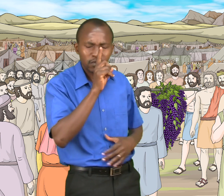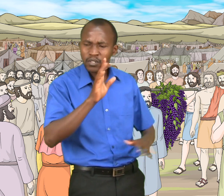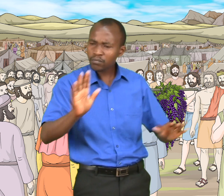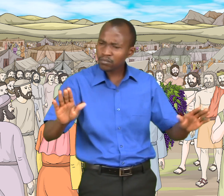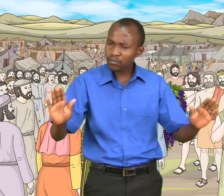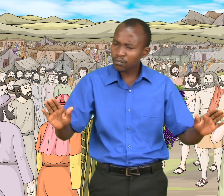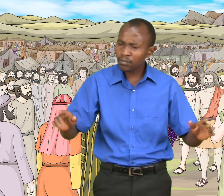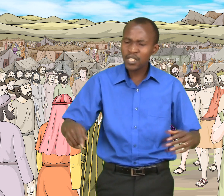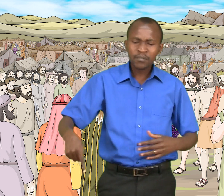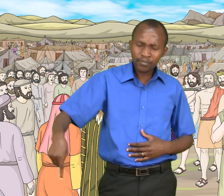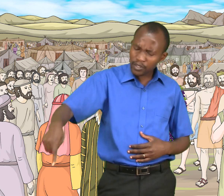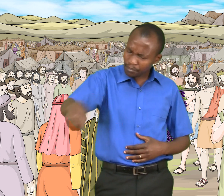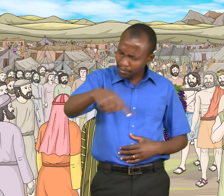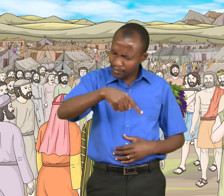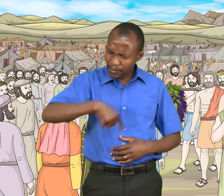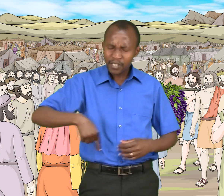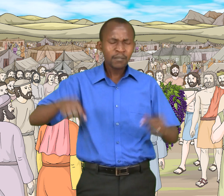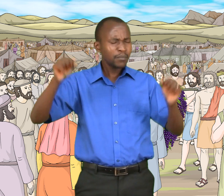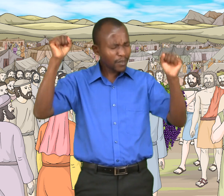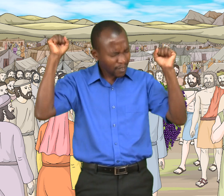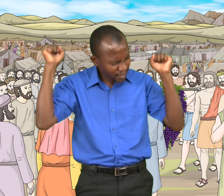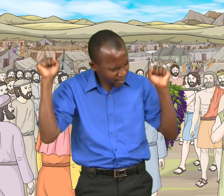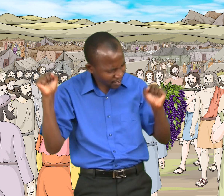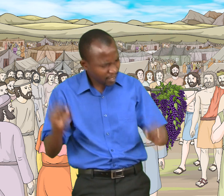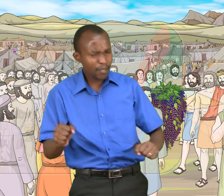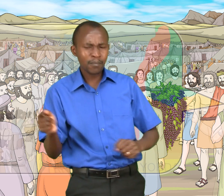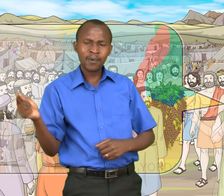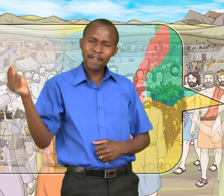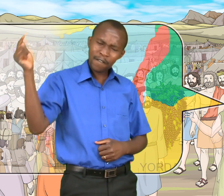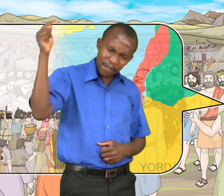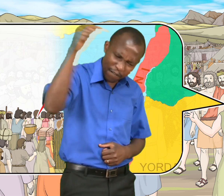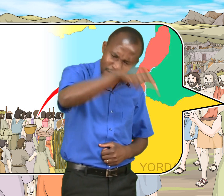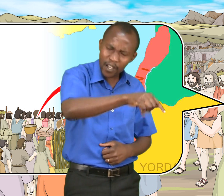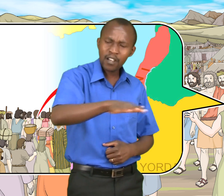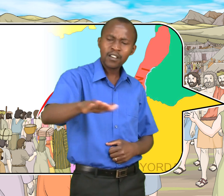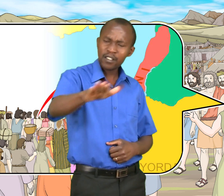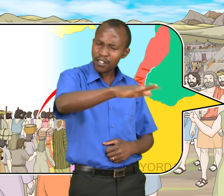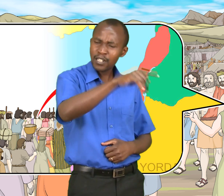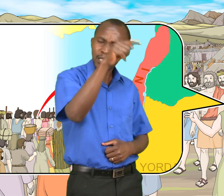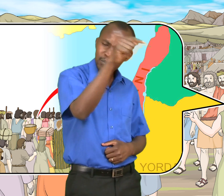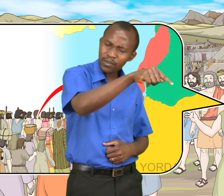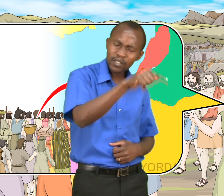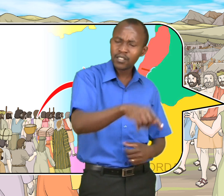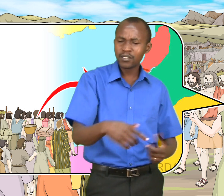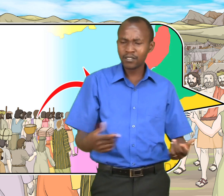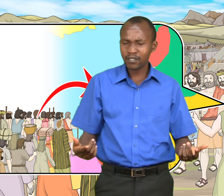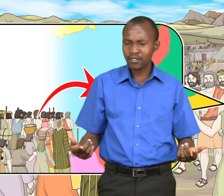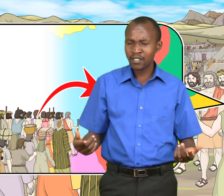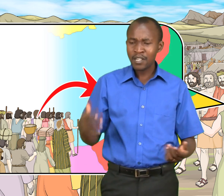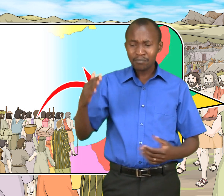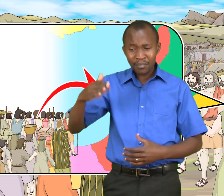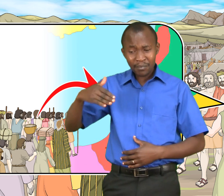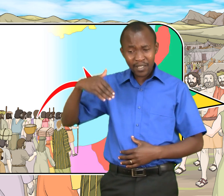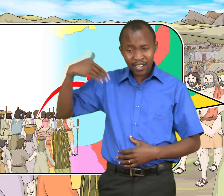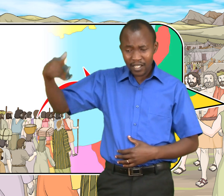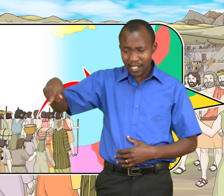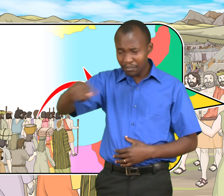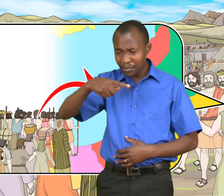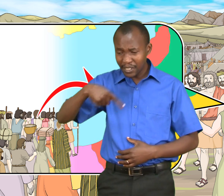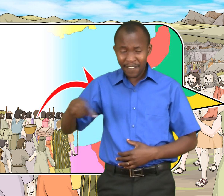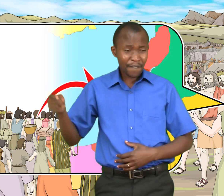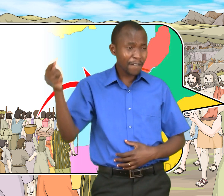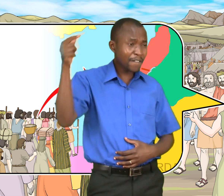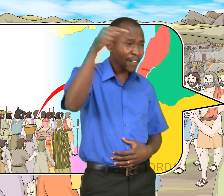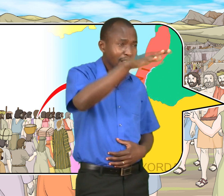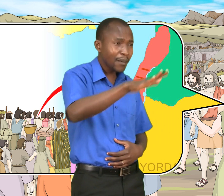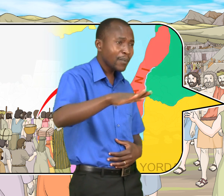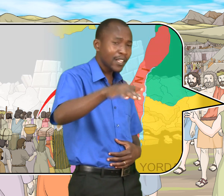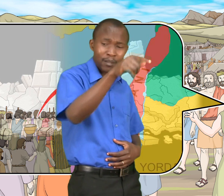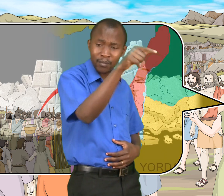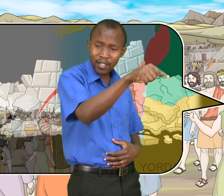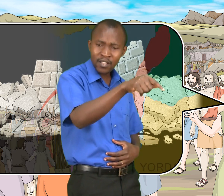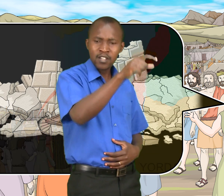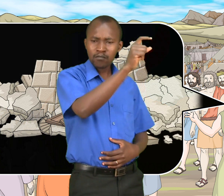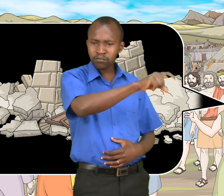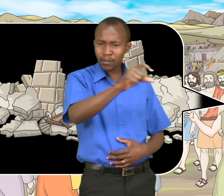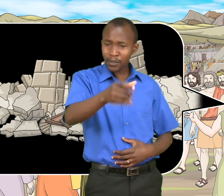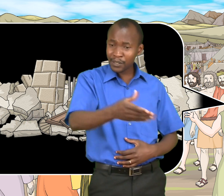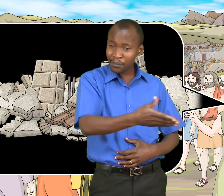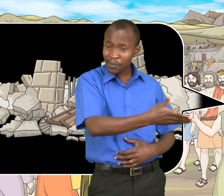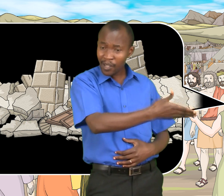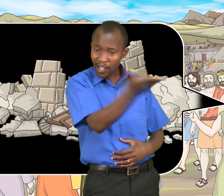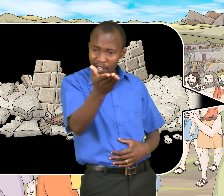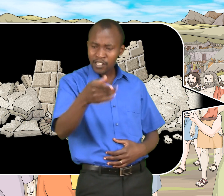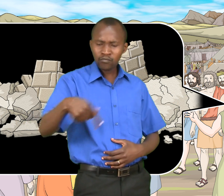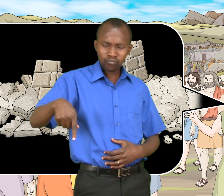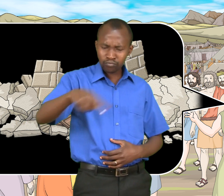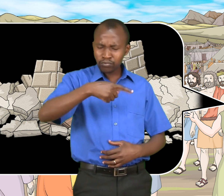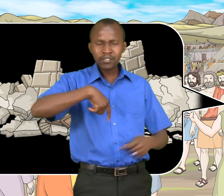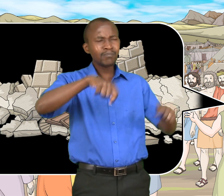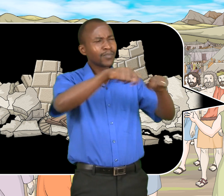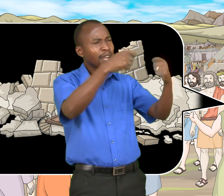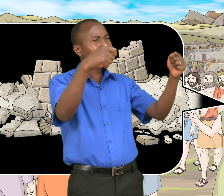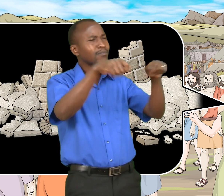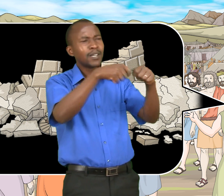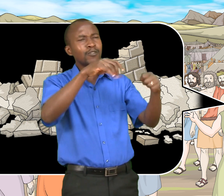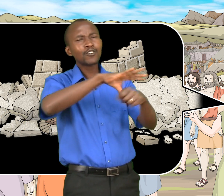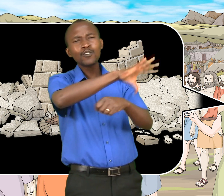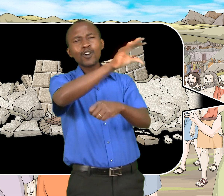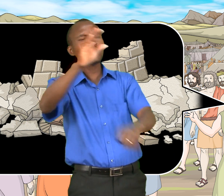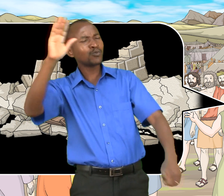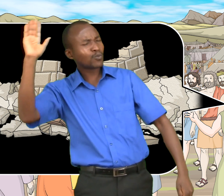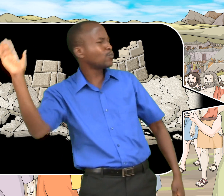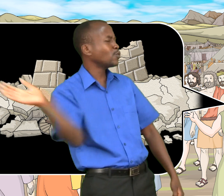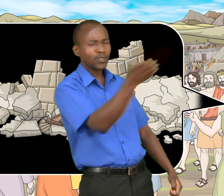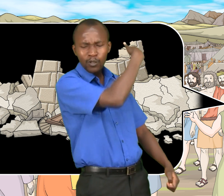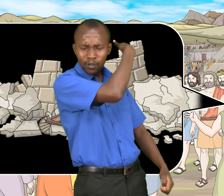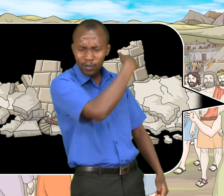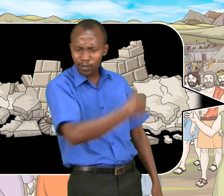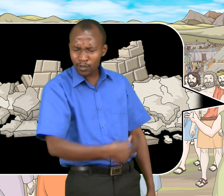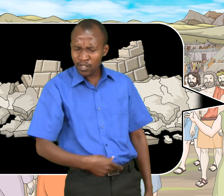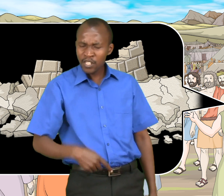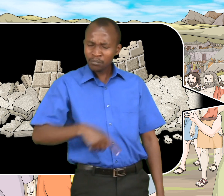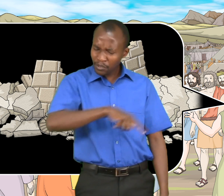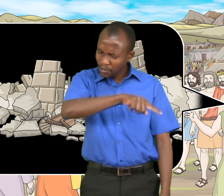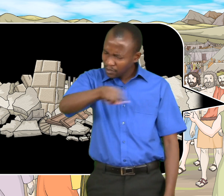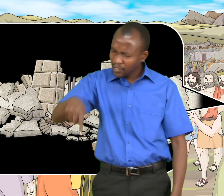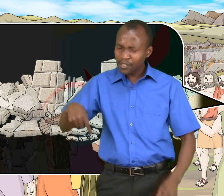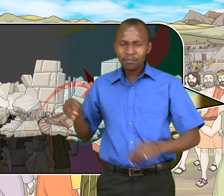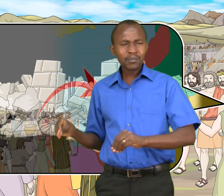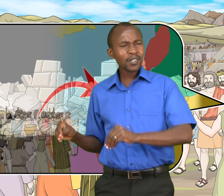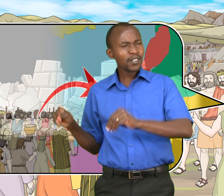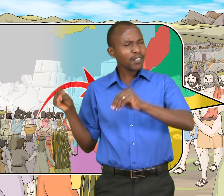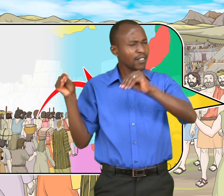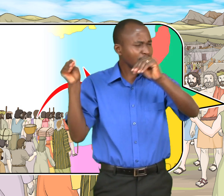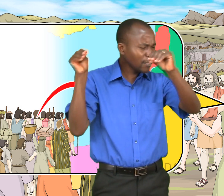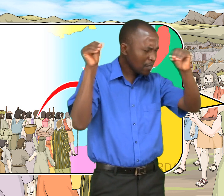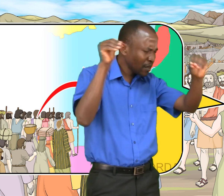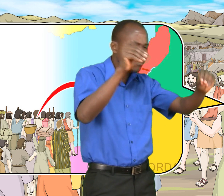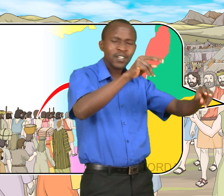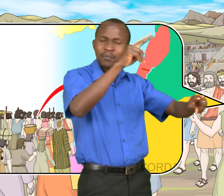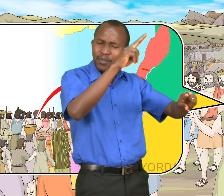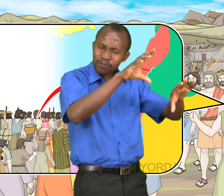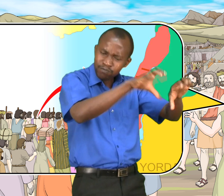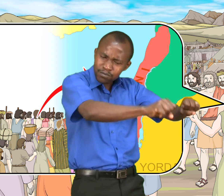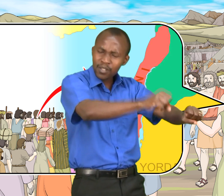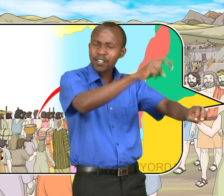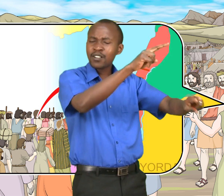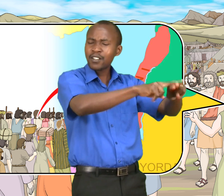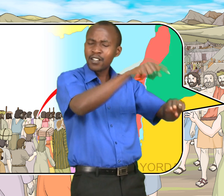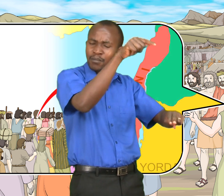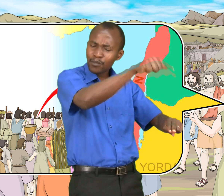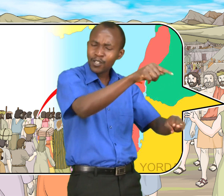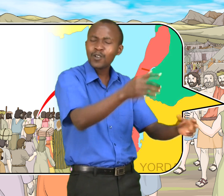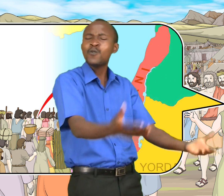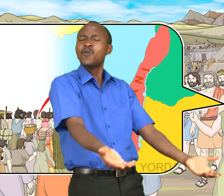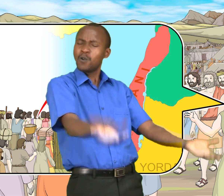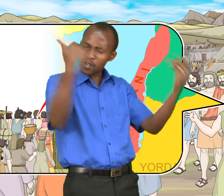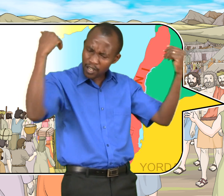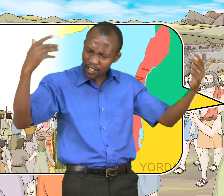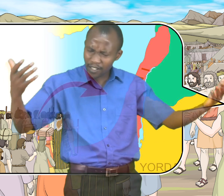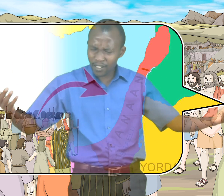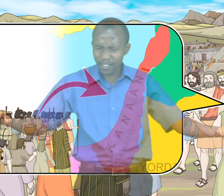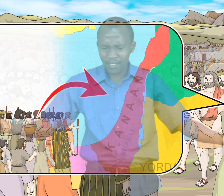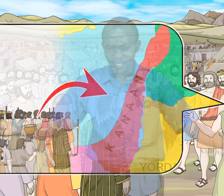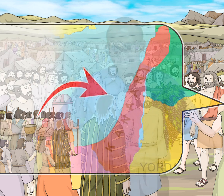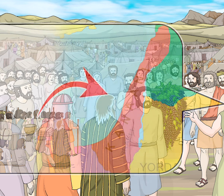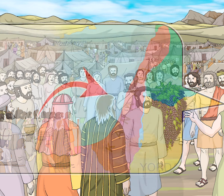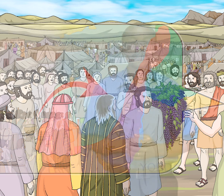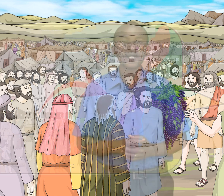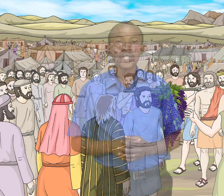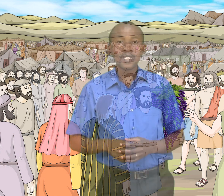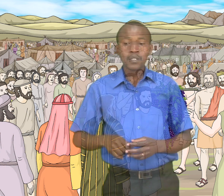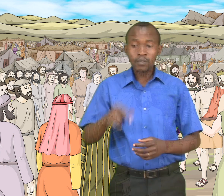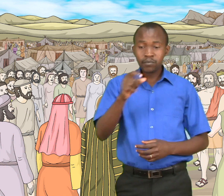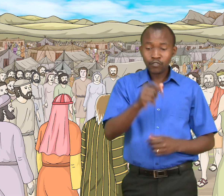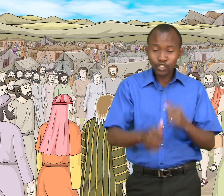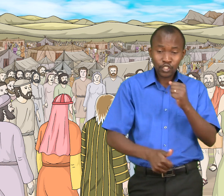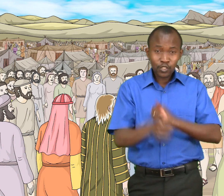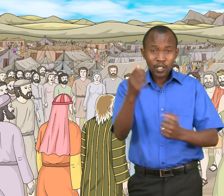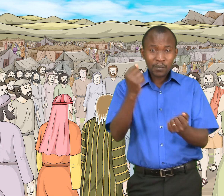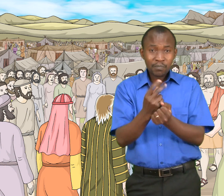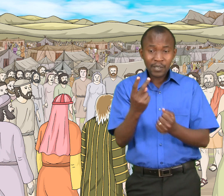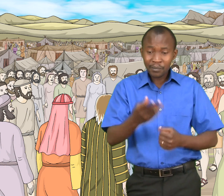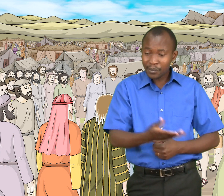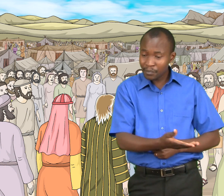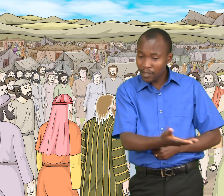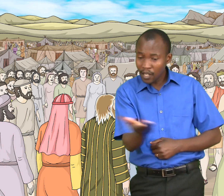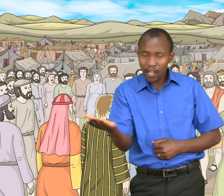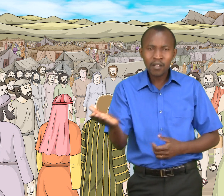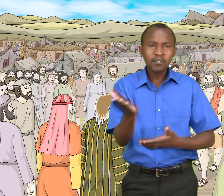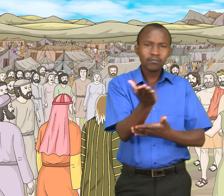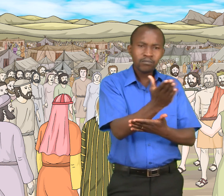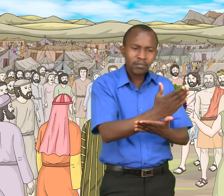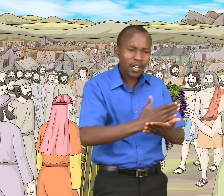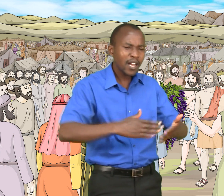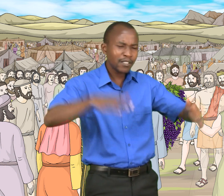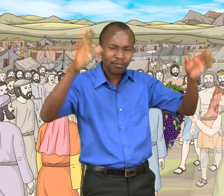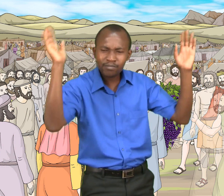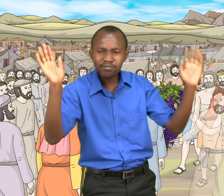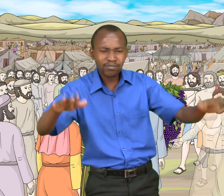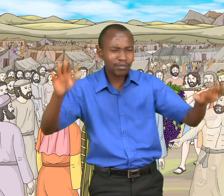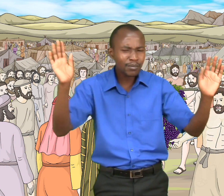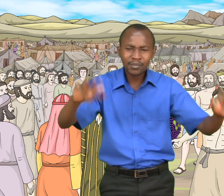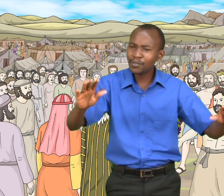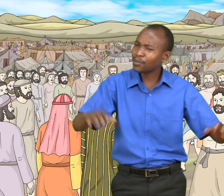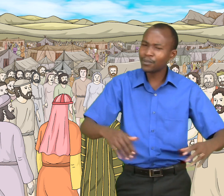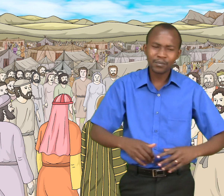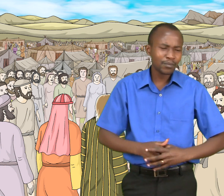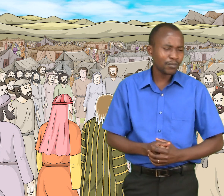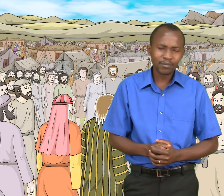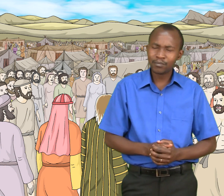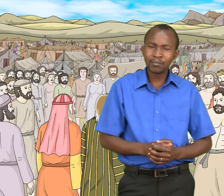But the men who had gone up with him replied, “We cannot go up against the people, for they are stronger than we are!”